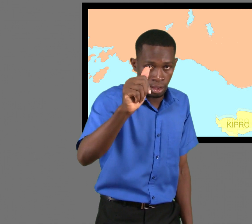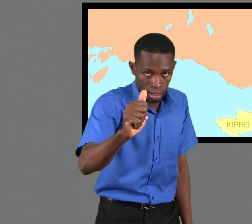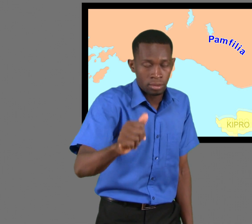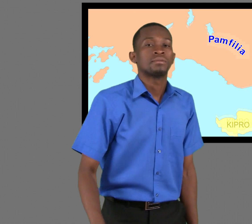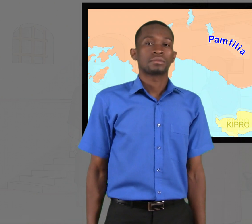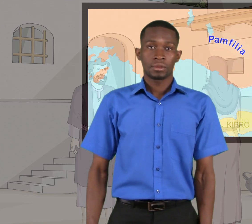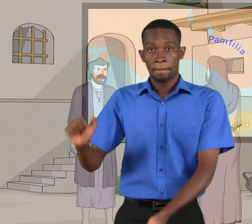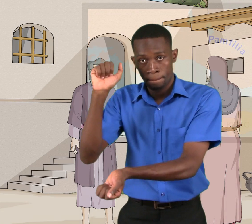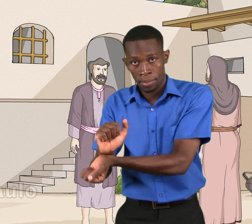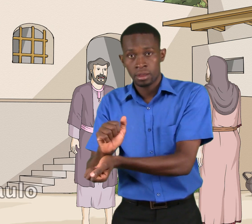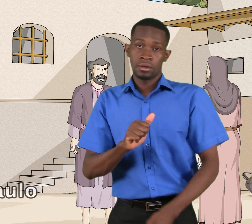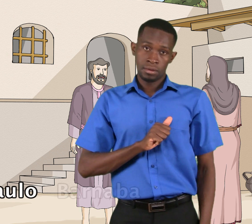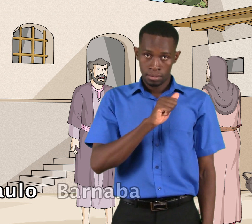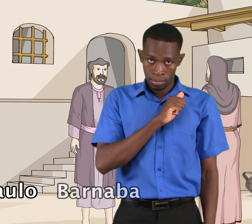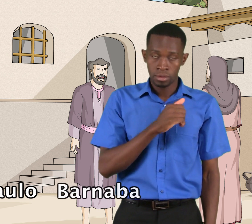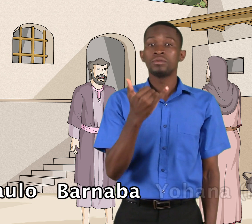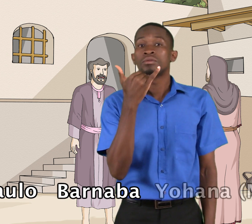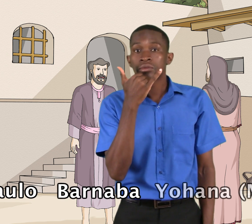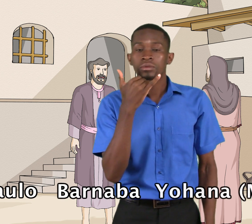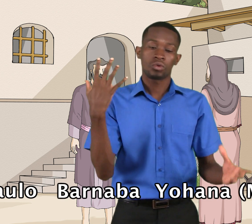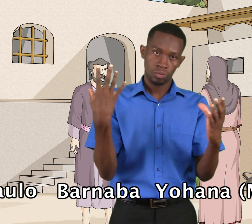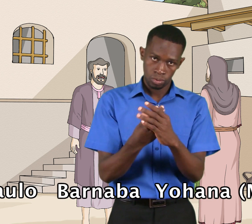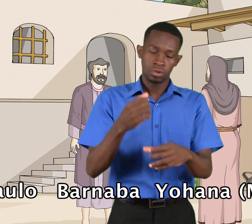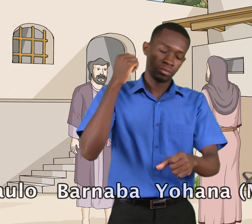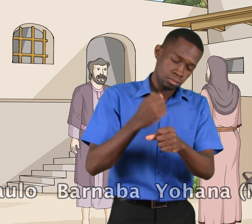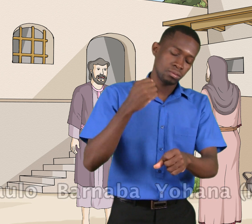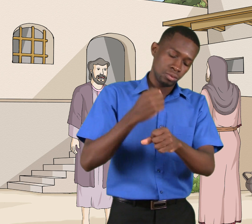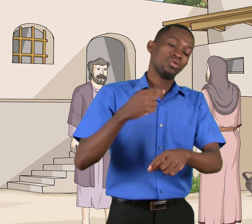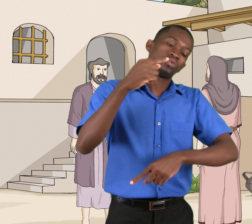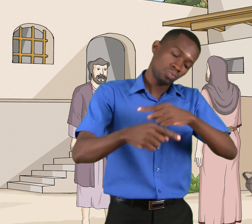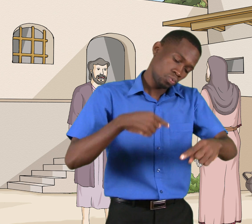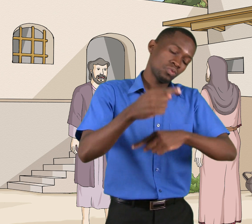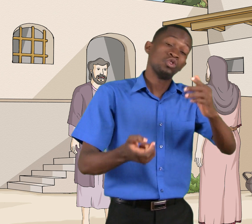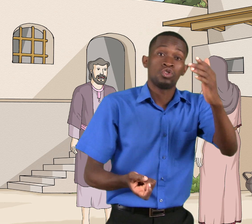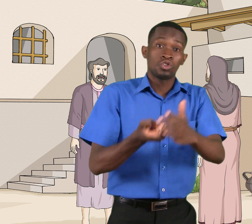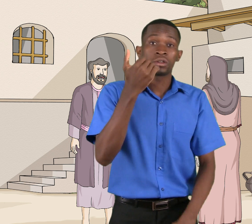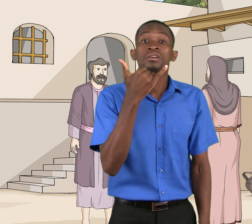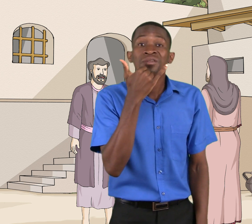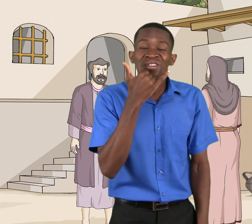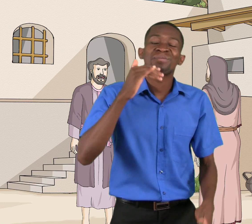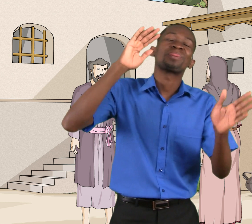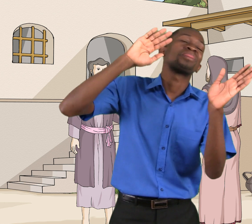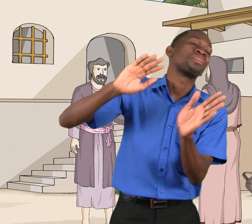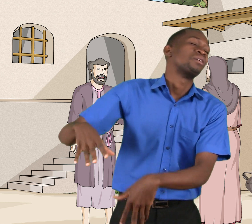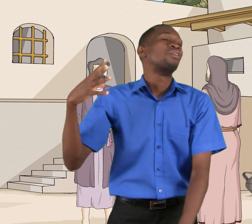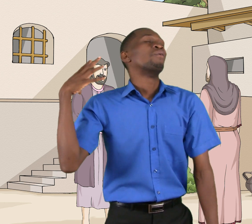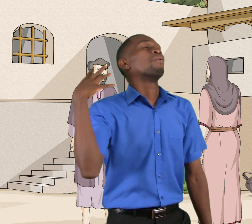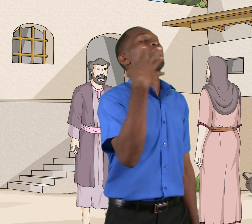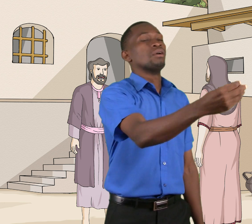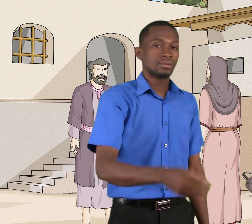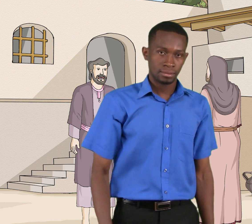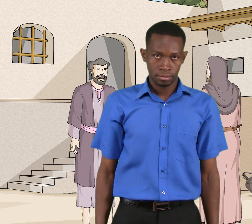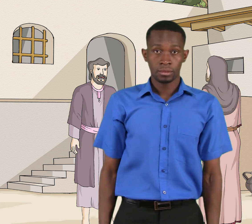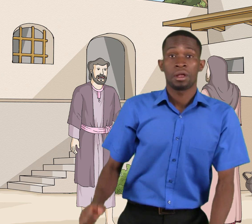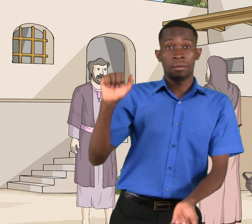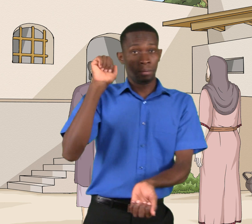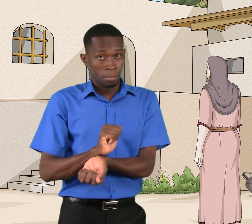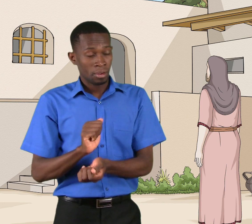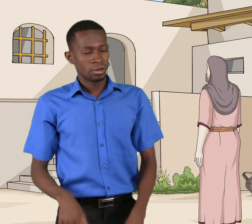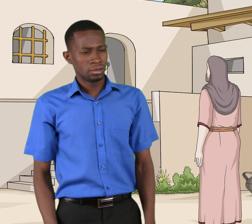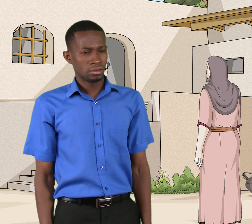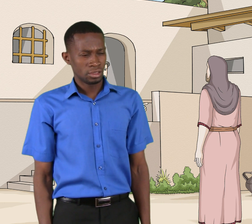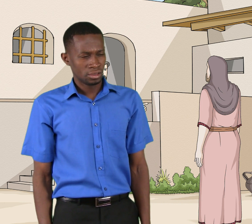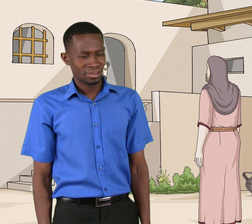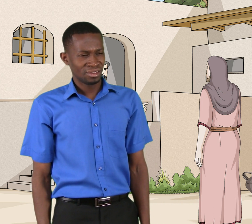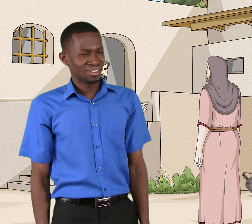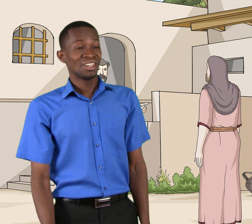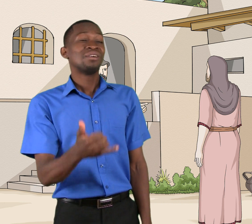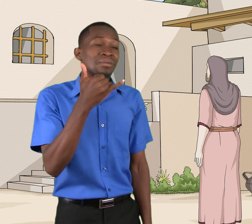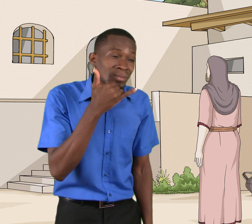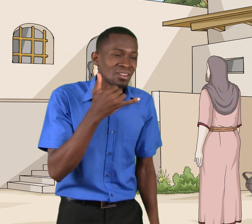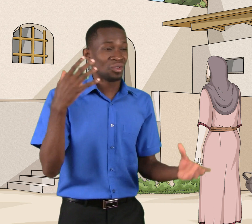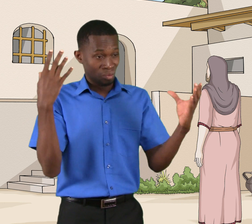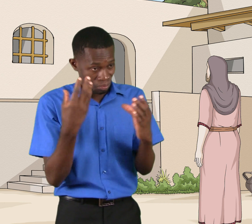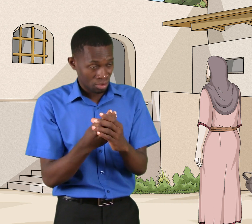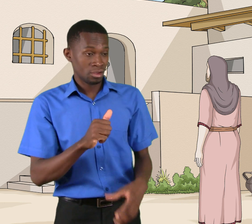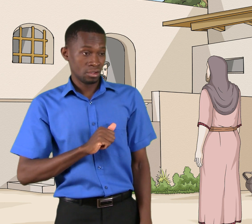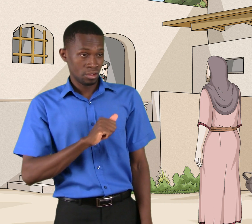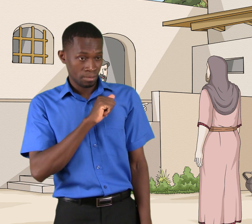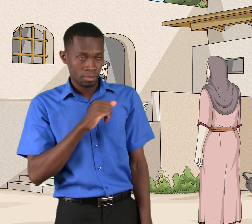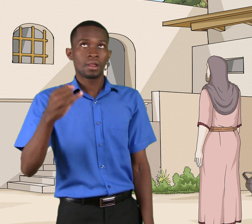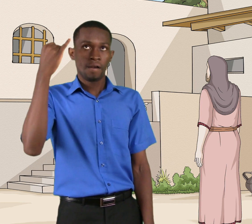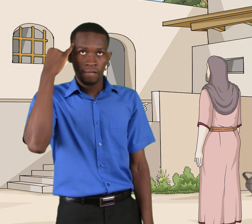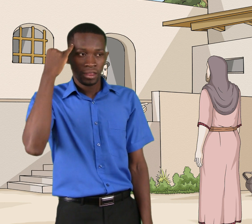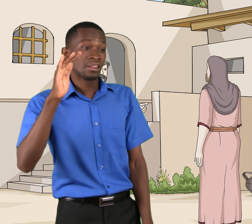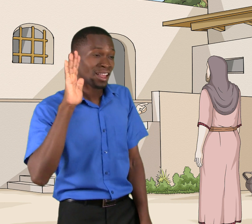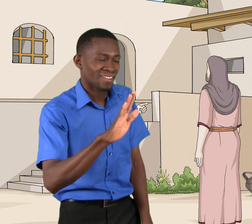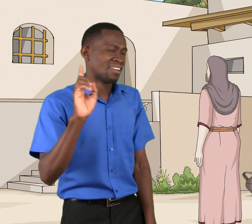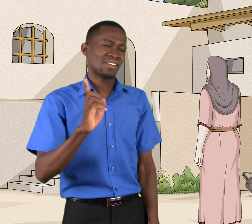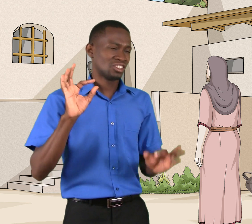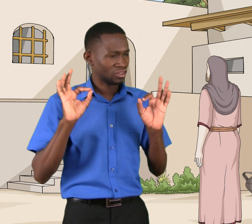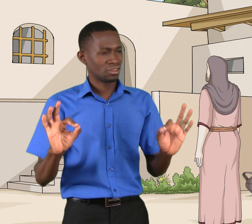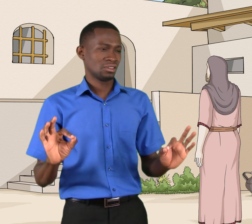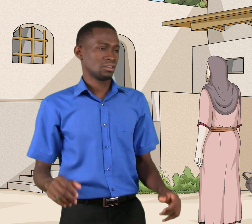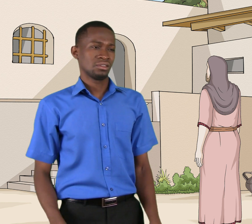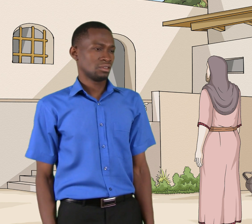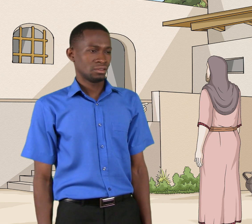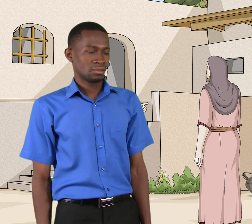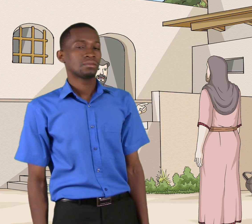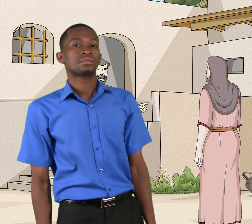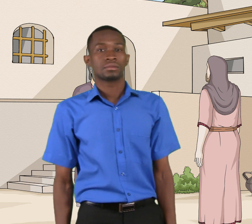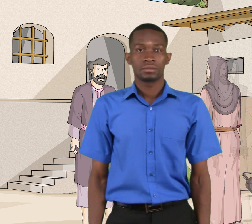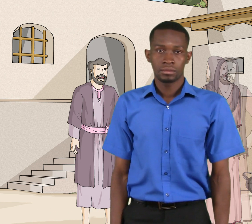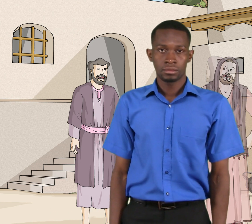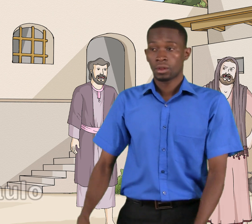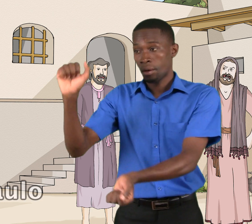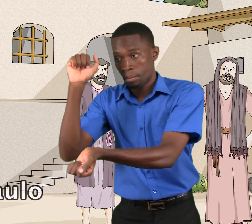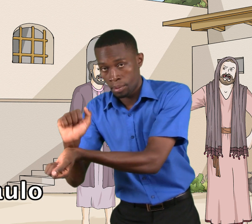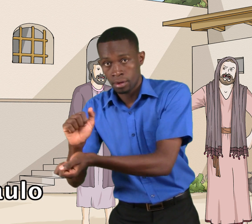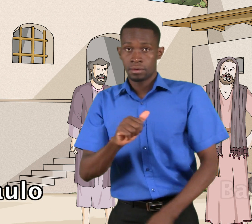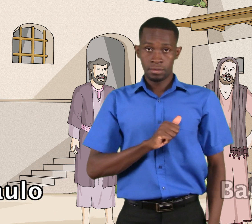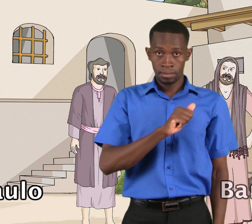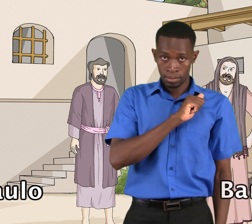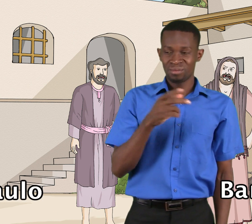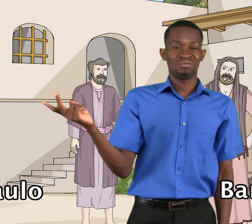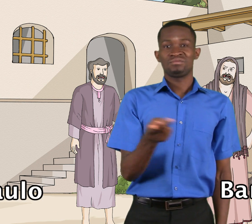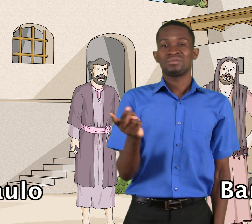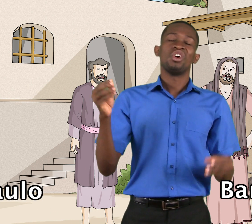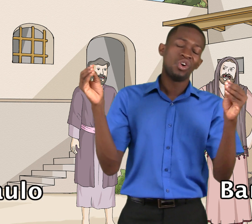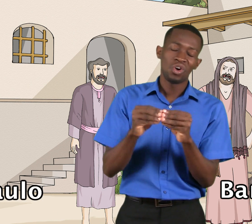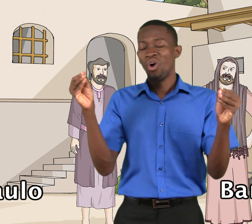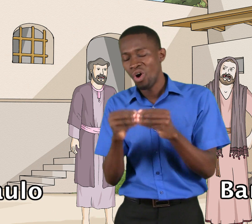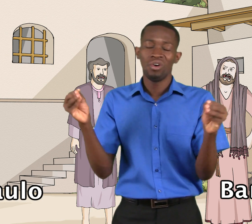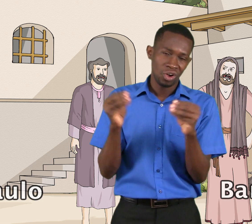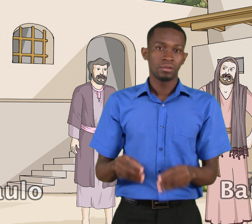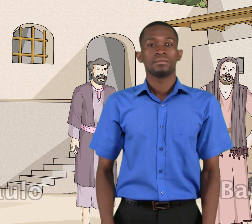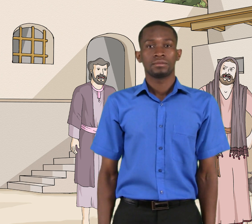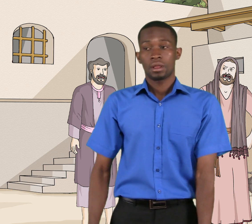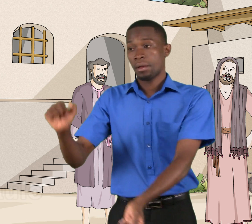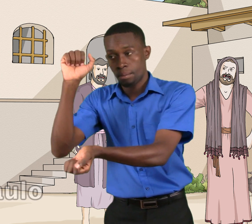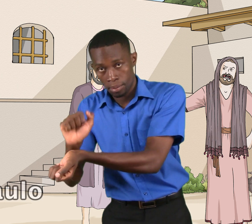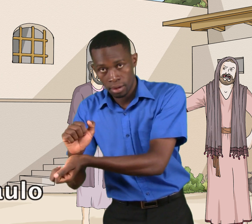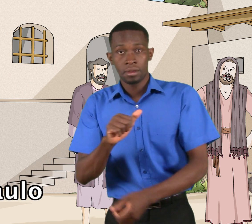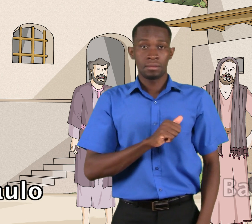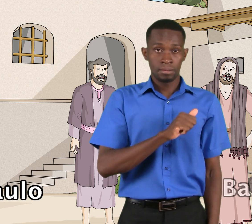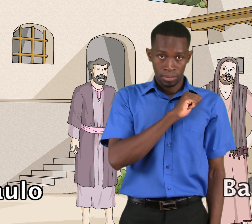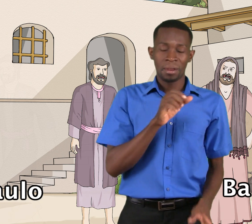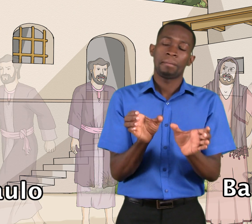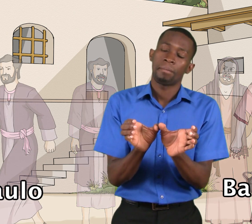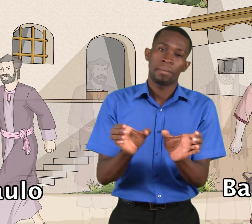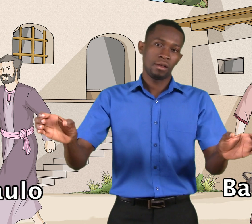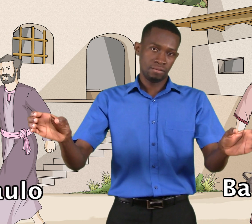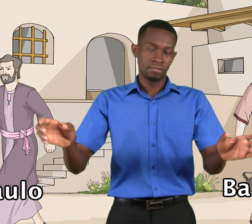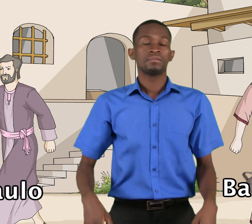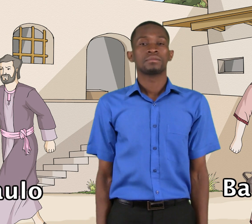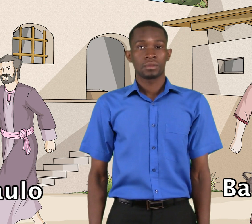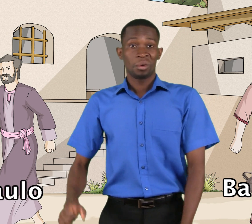But Paul thought it best not to take him, because he had deserted them in Pamphylia and had not accompanied them in the work.